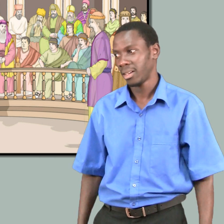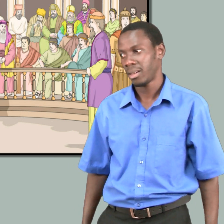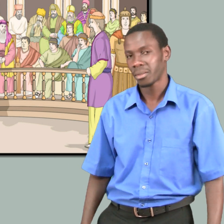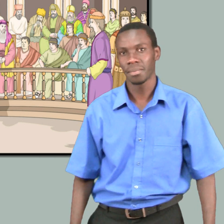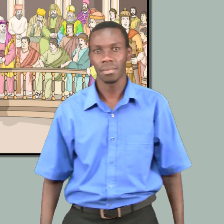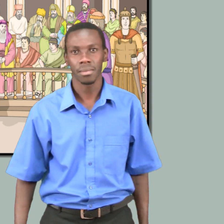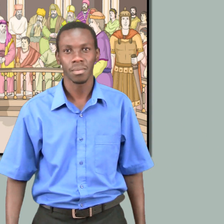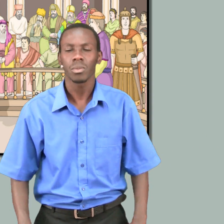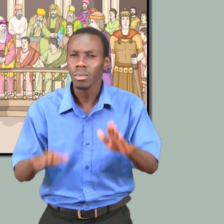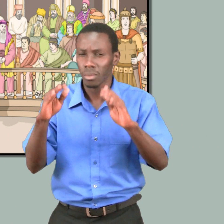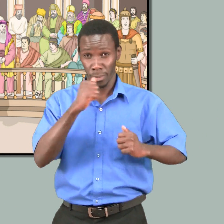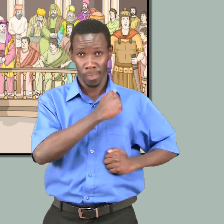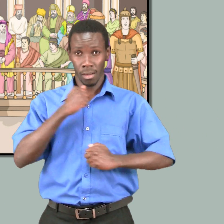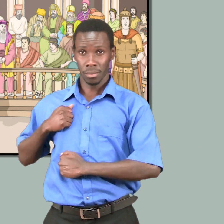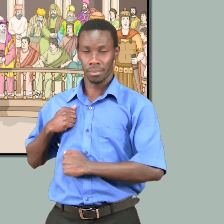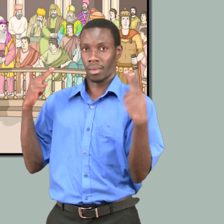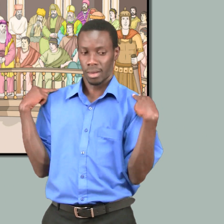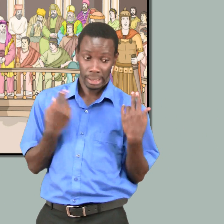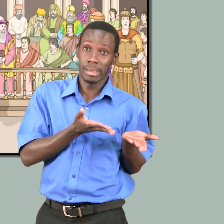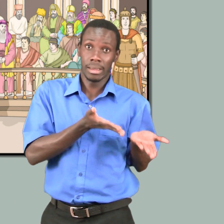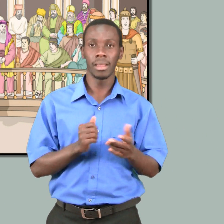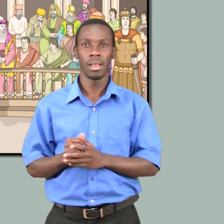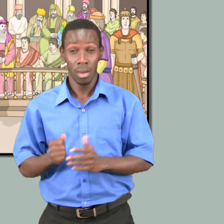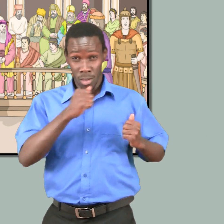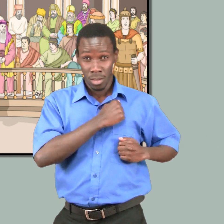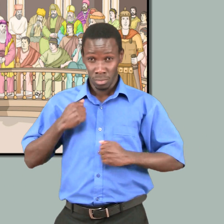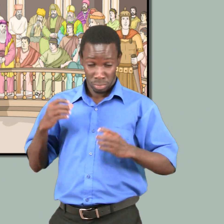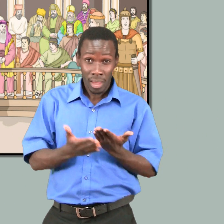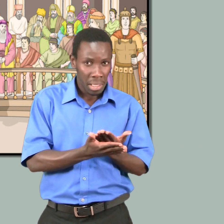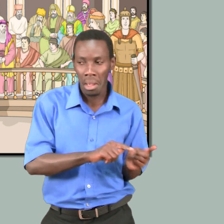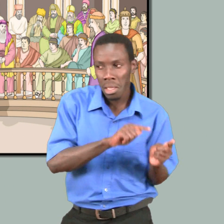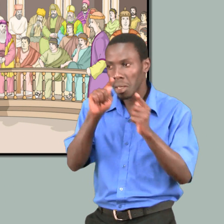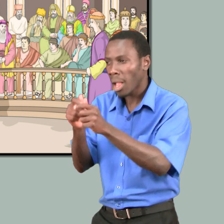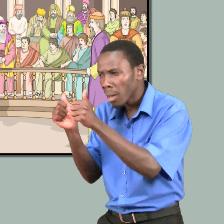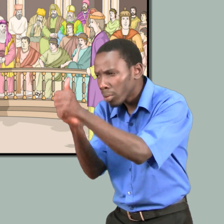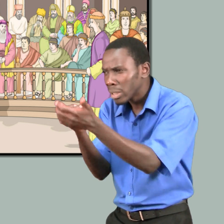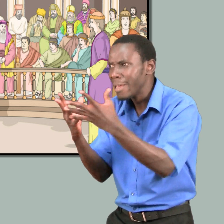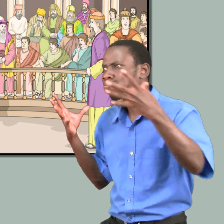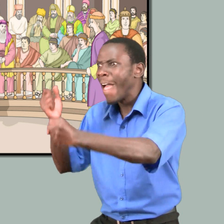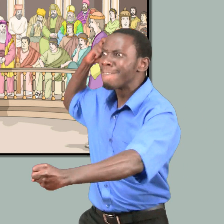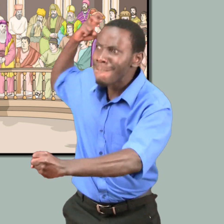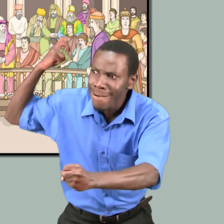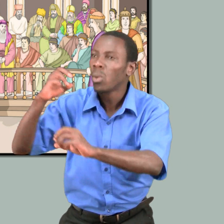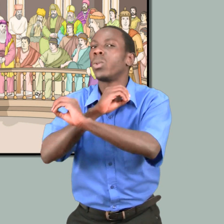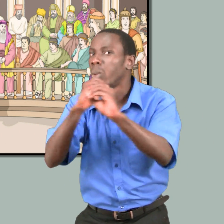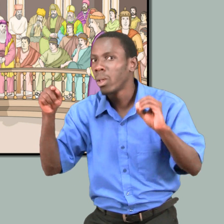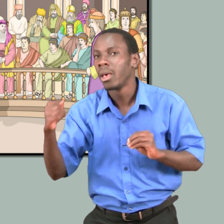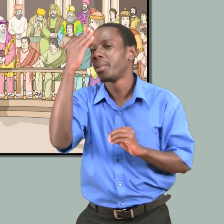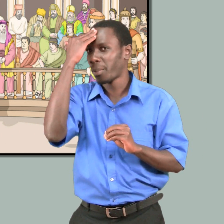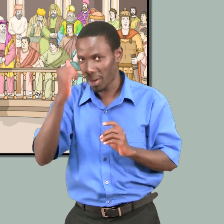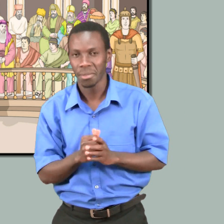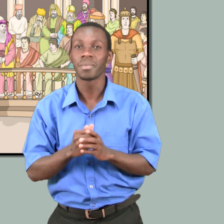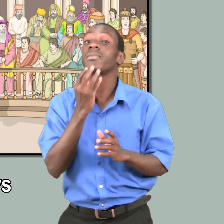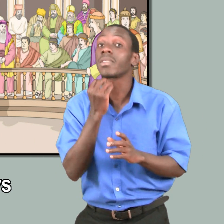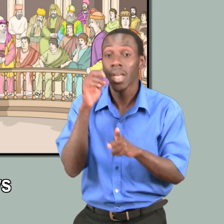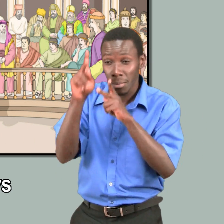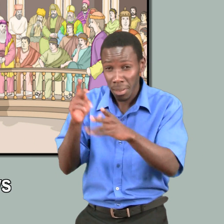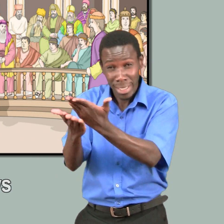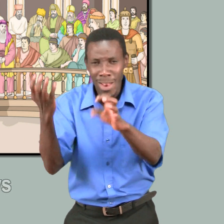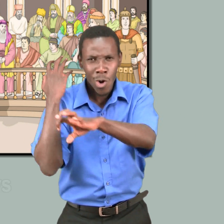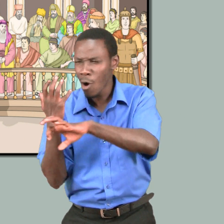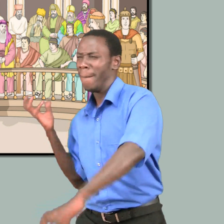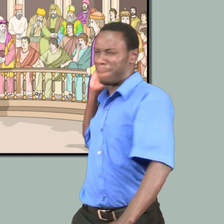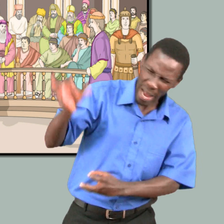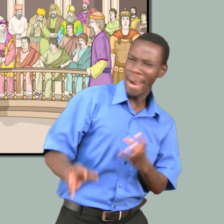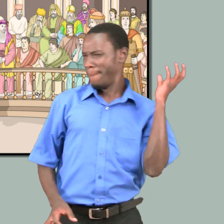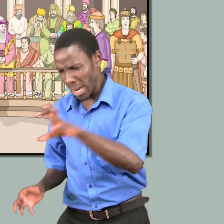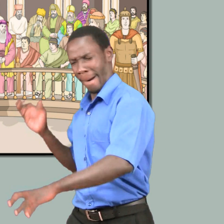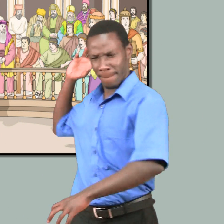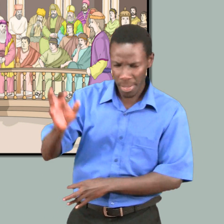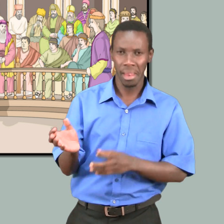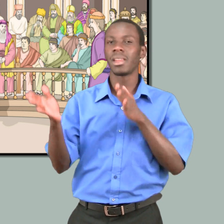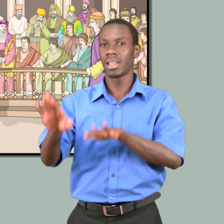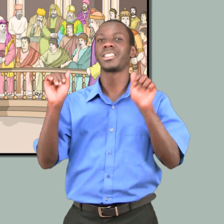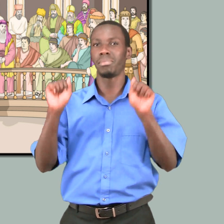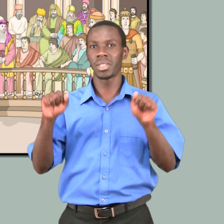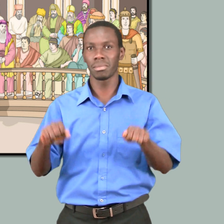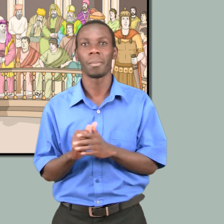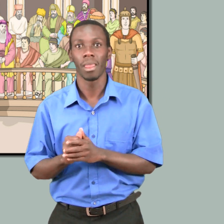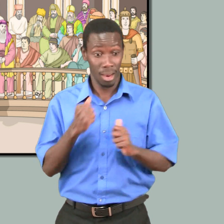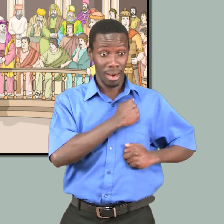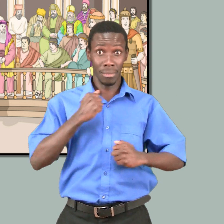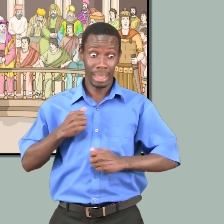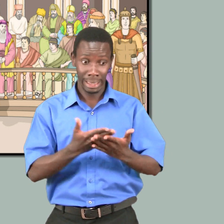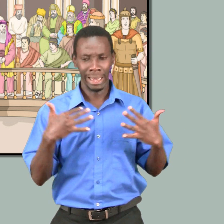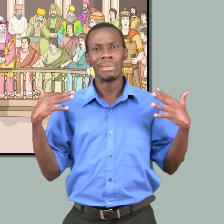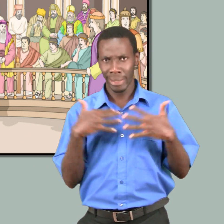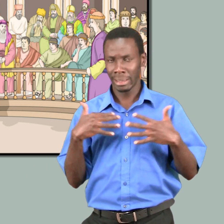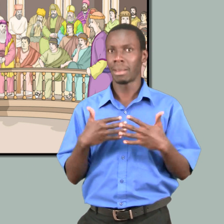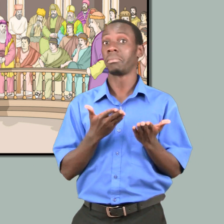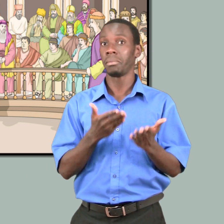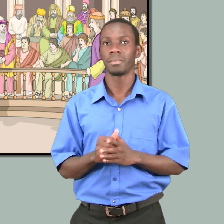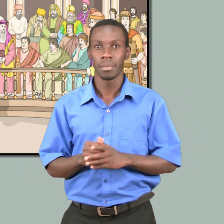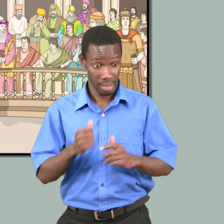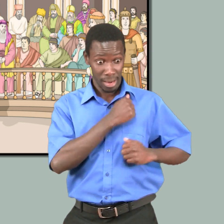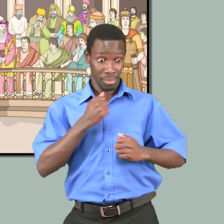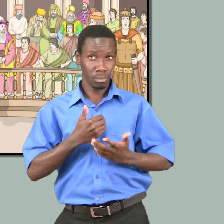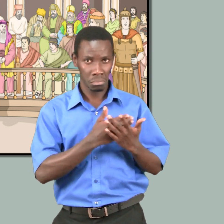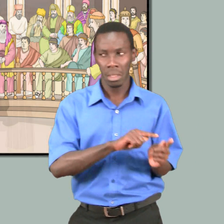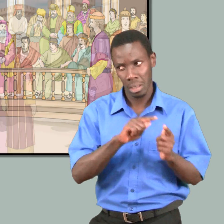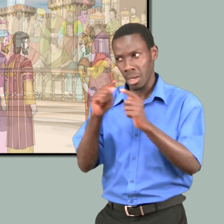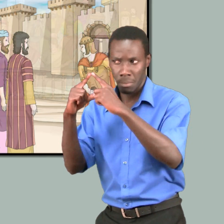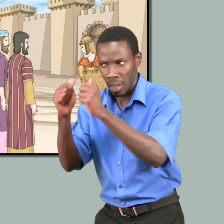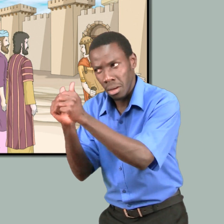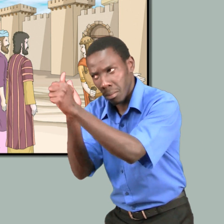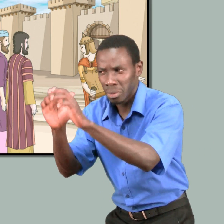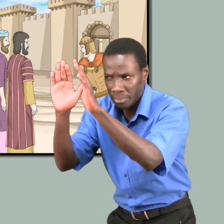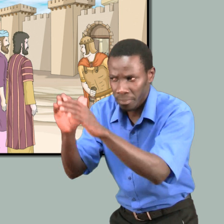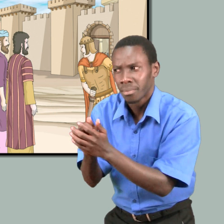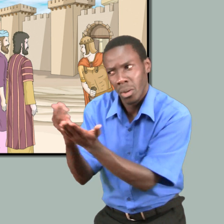Then someone came in and announced, “Look, the men you put in jail are standing in the temple courts teaching the people!”